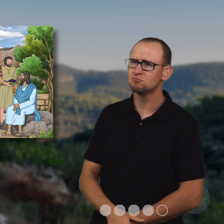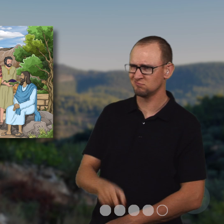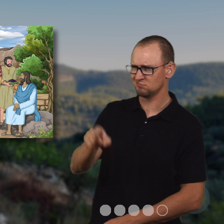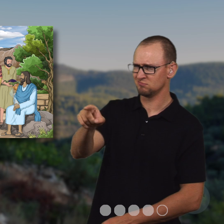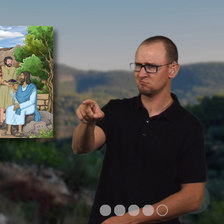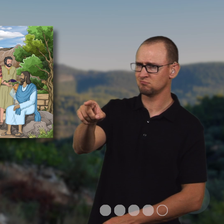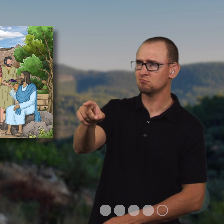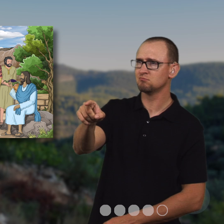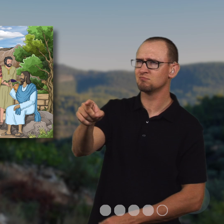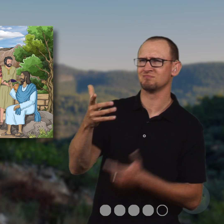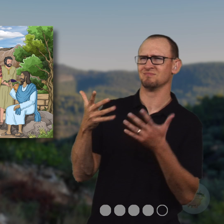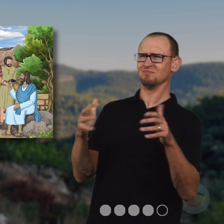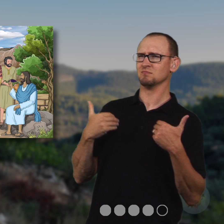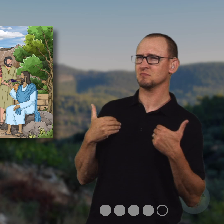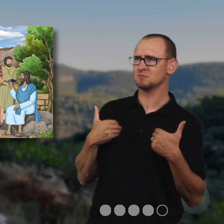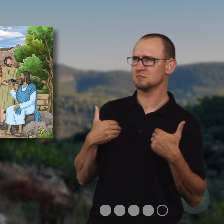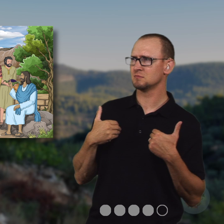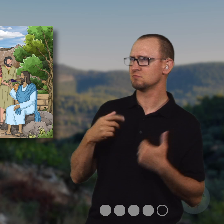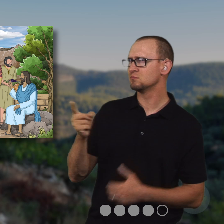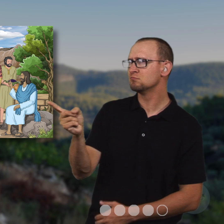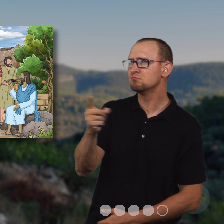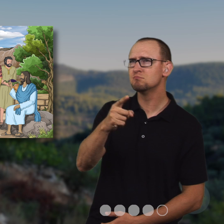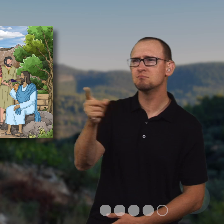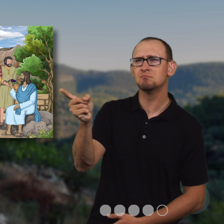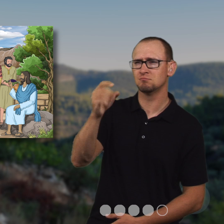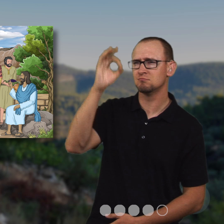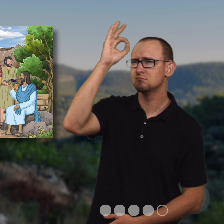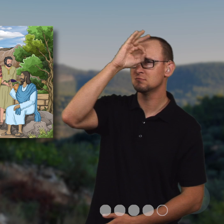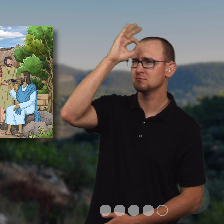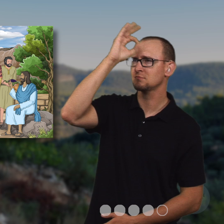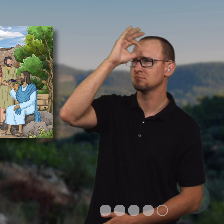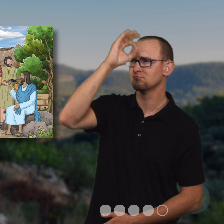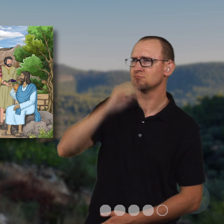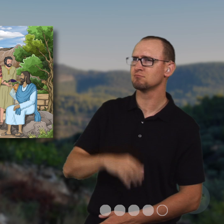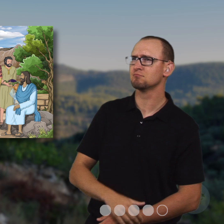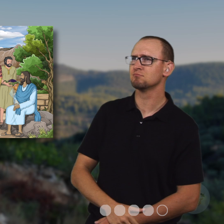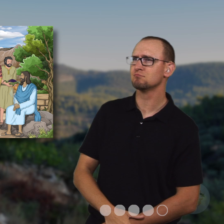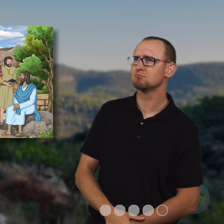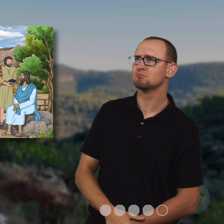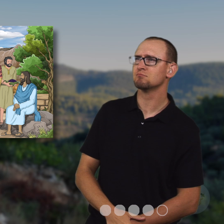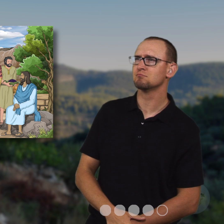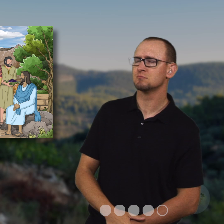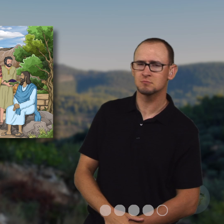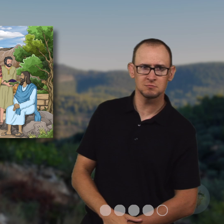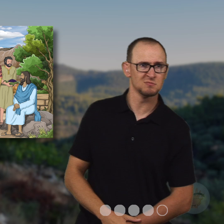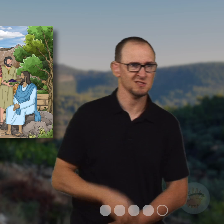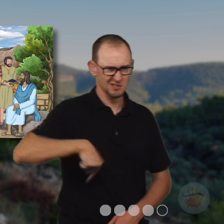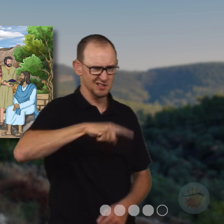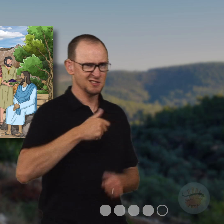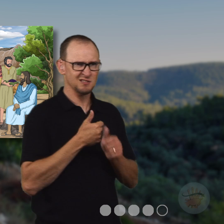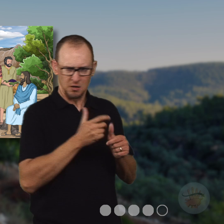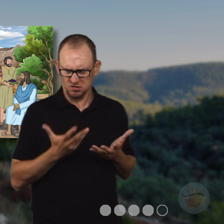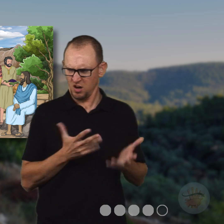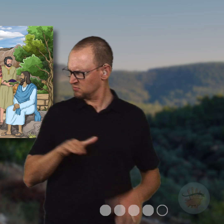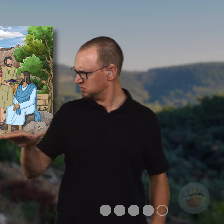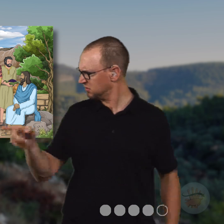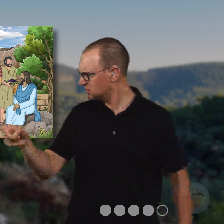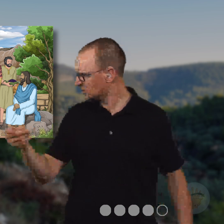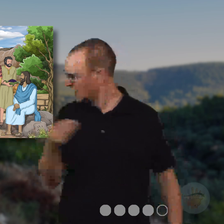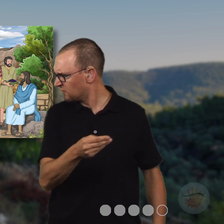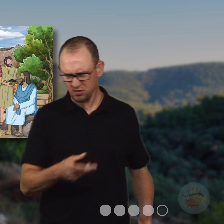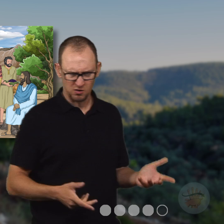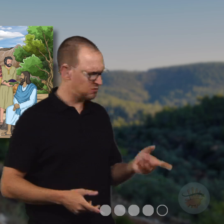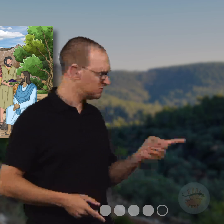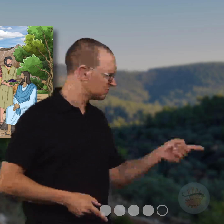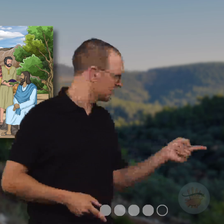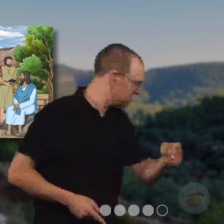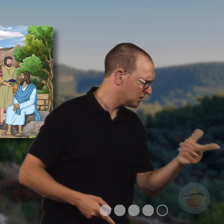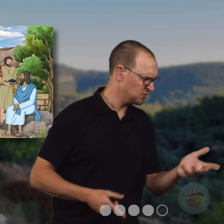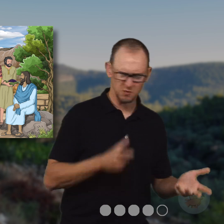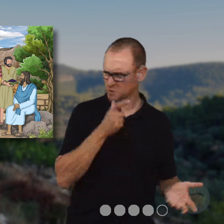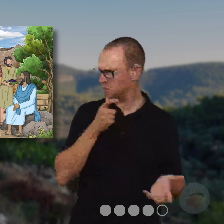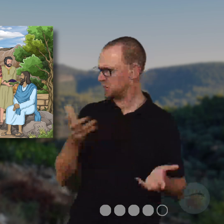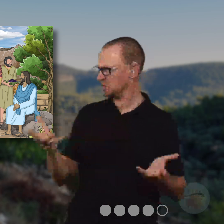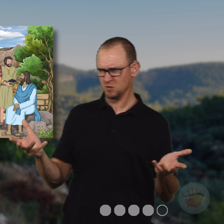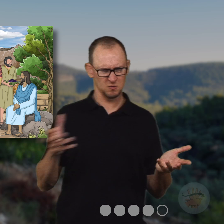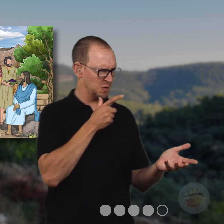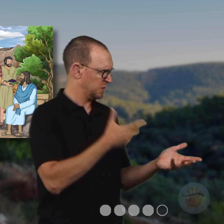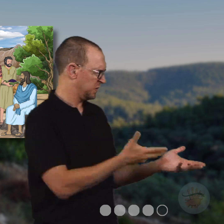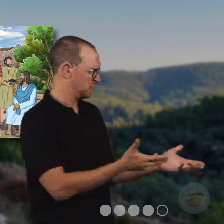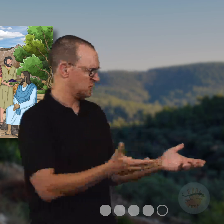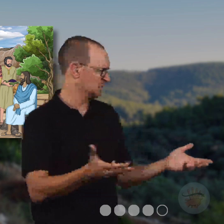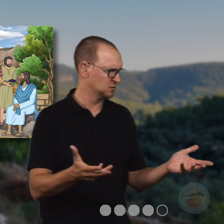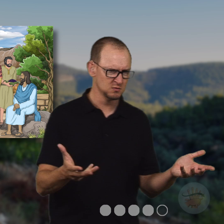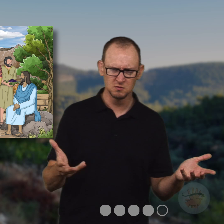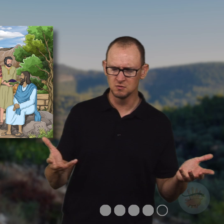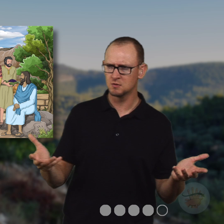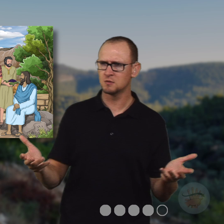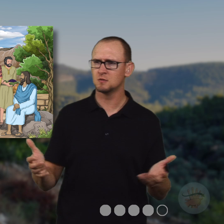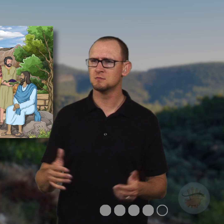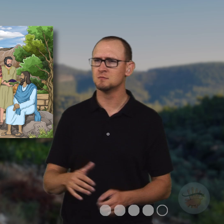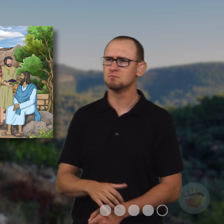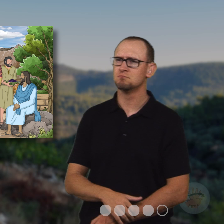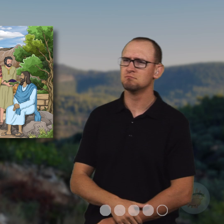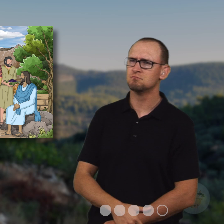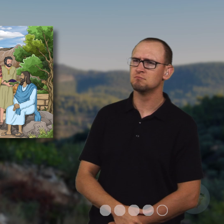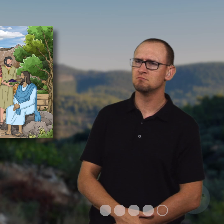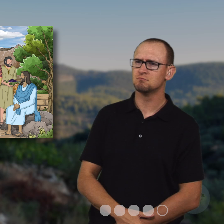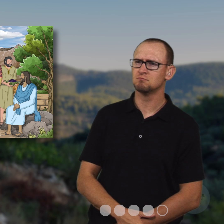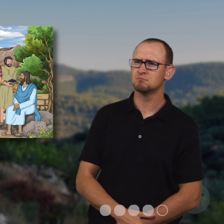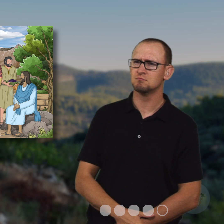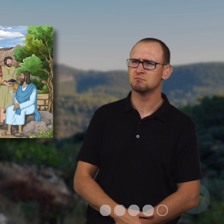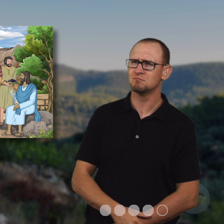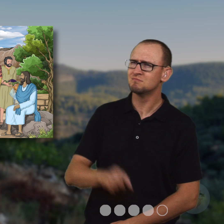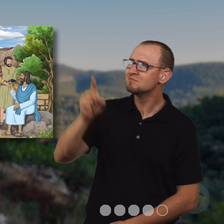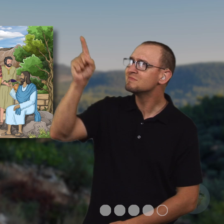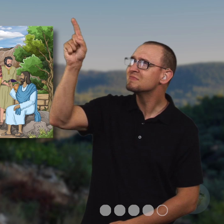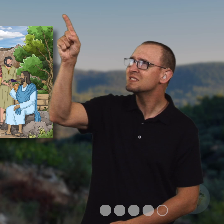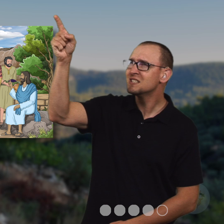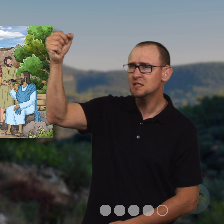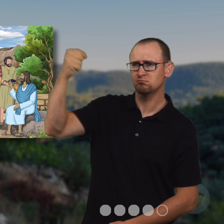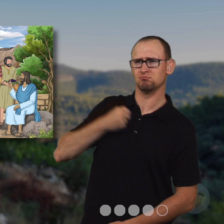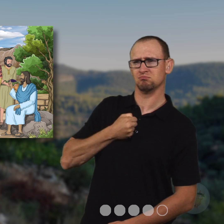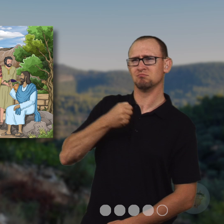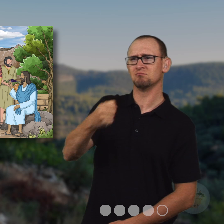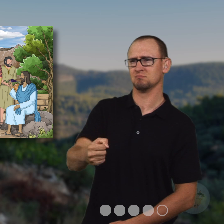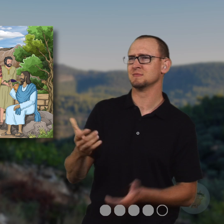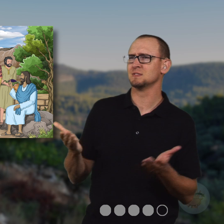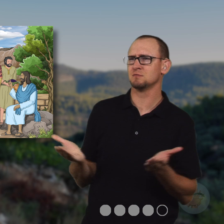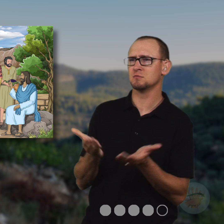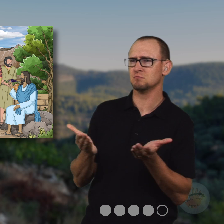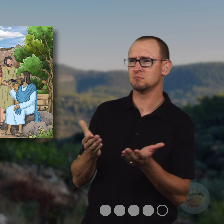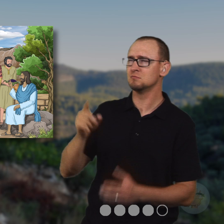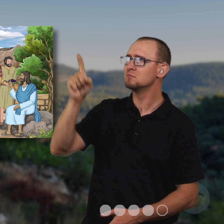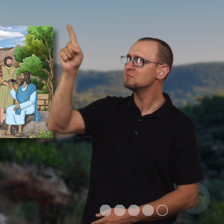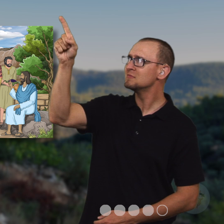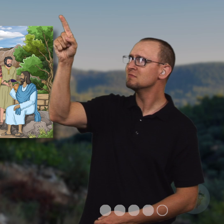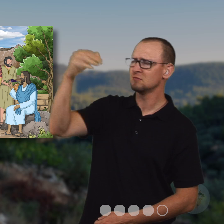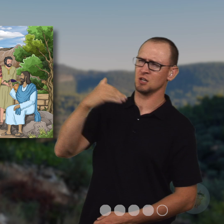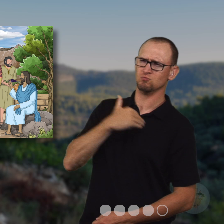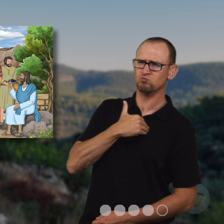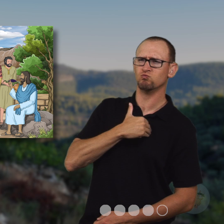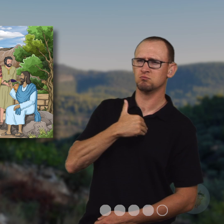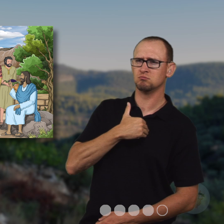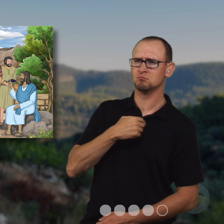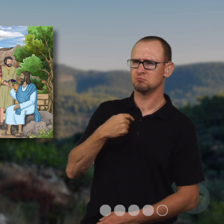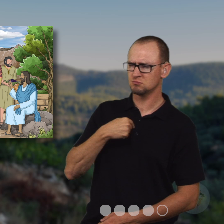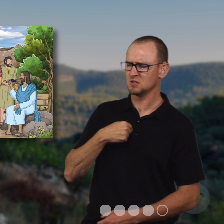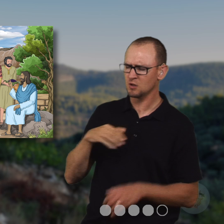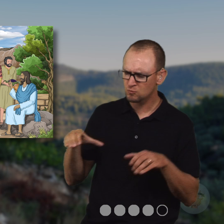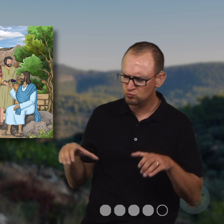So the disciples asked one another, “Could someone have brought Him food?”